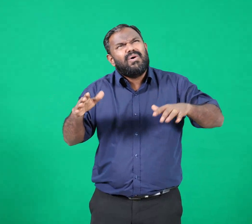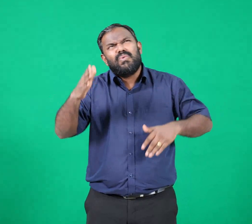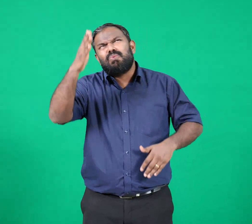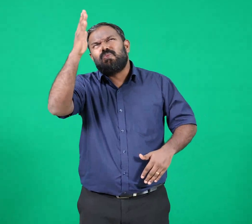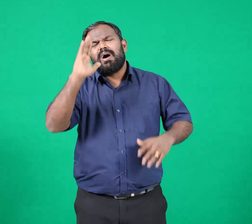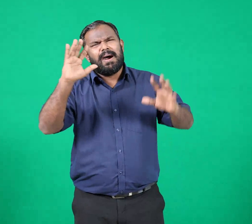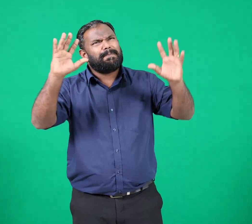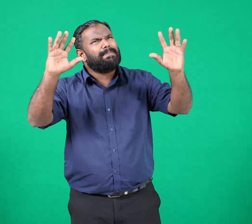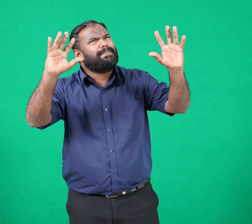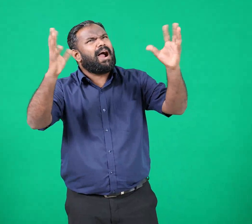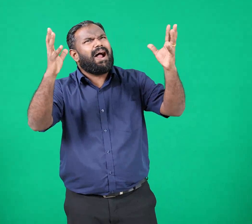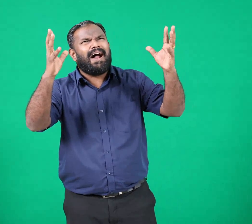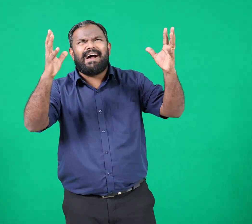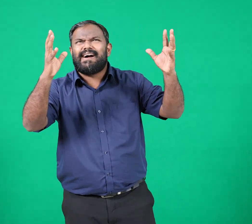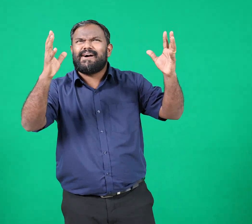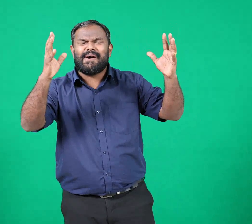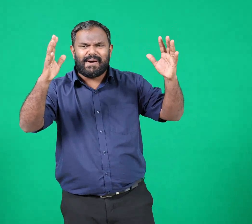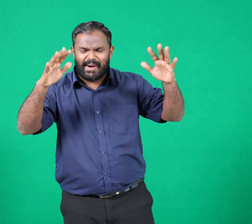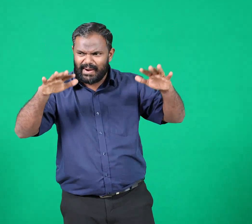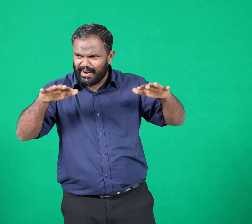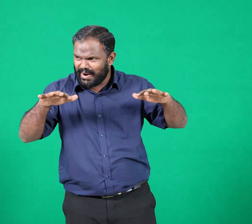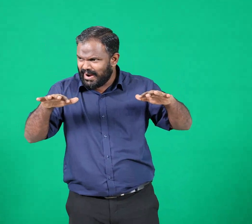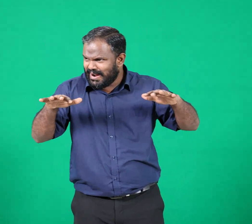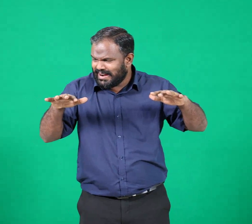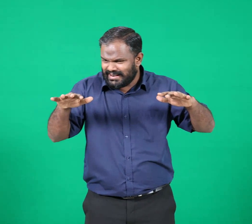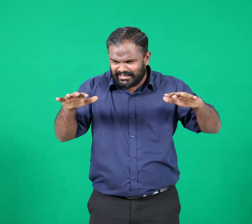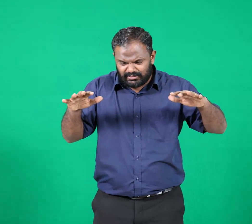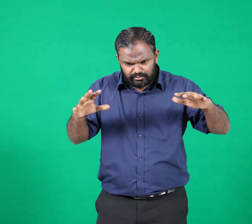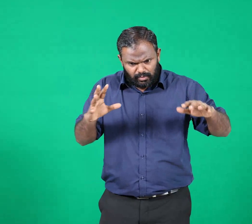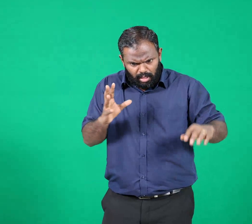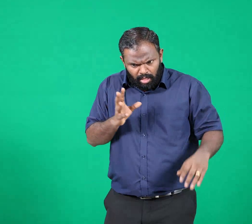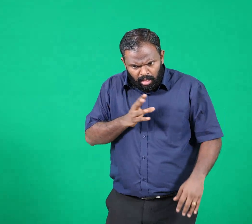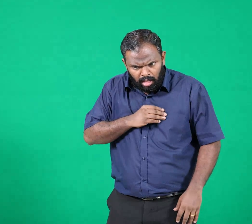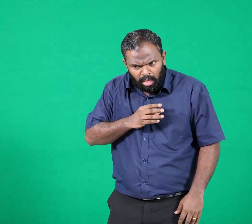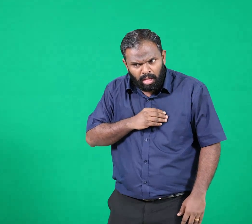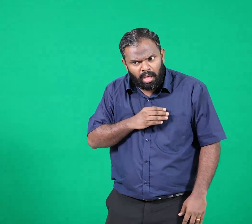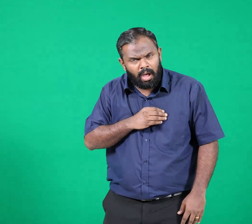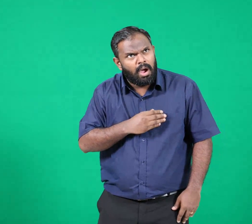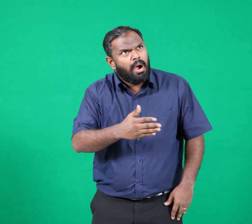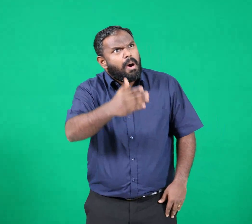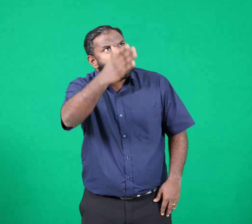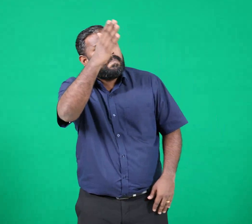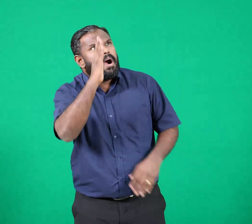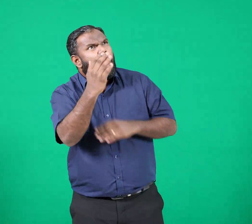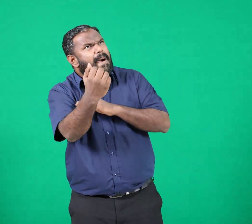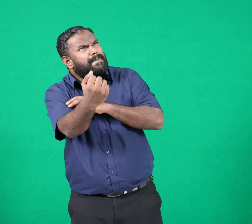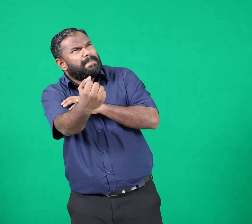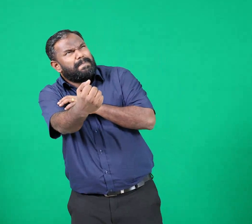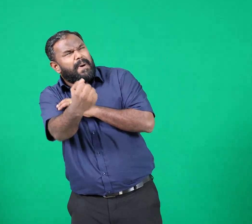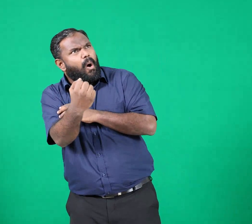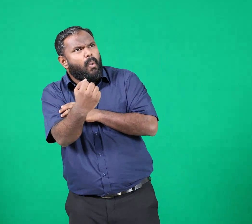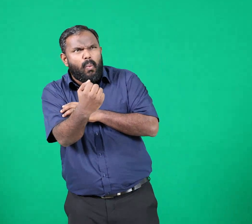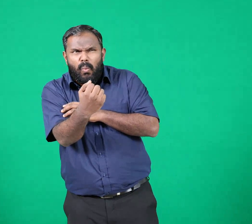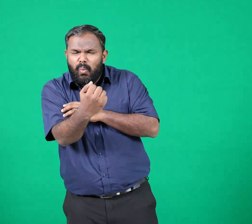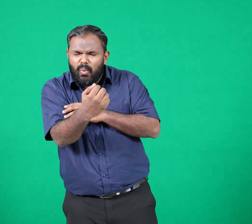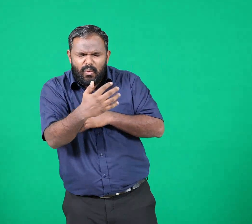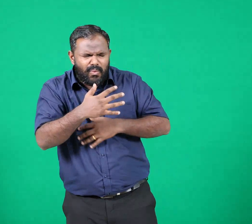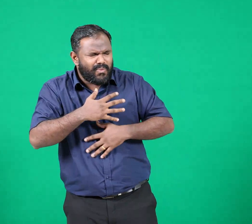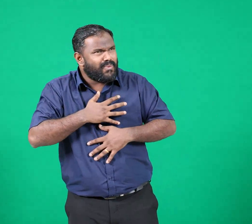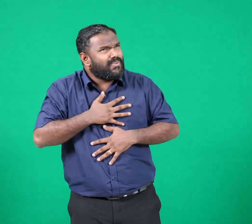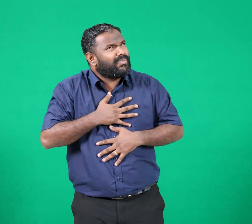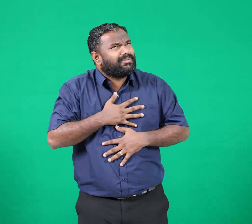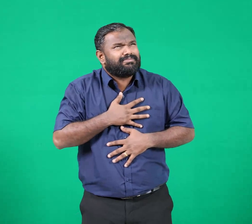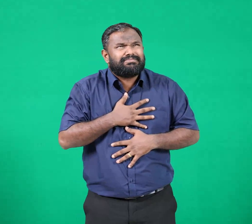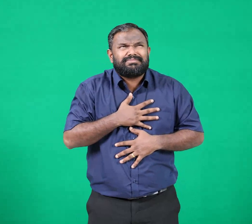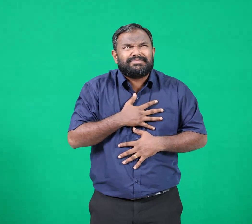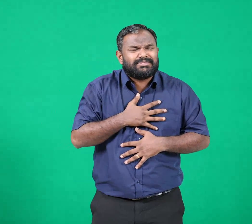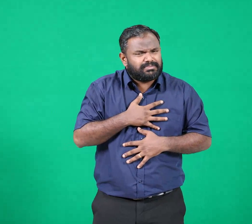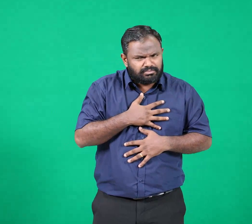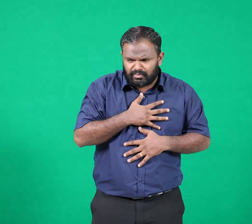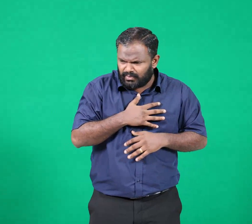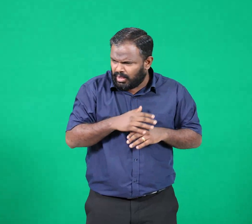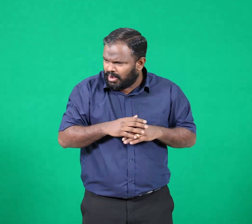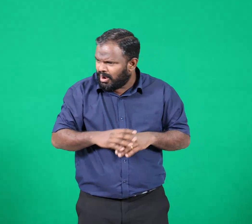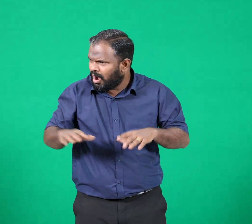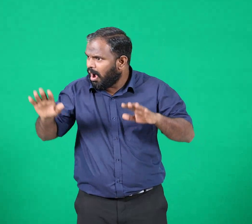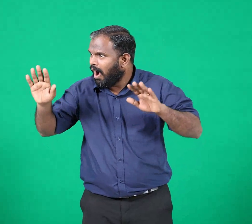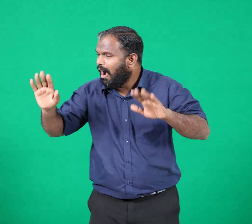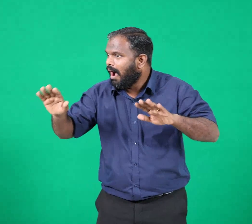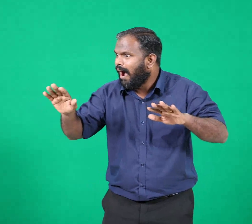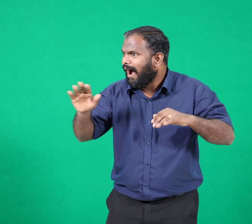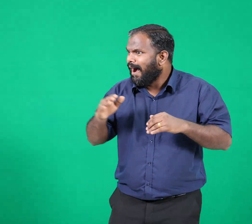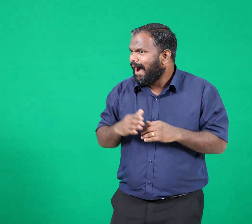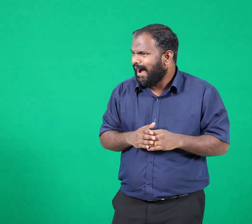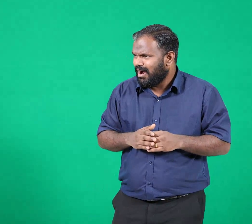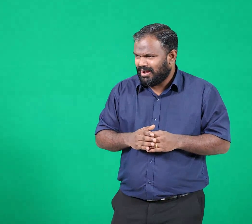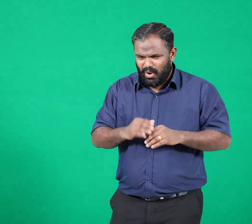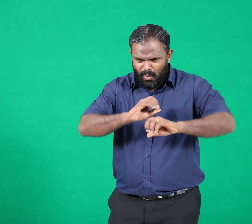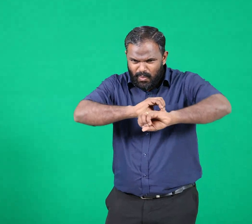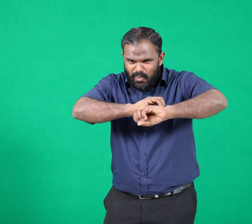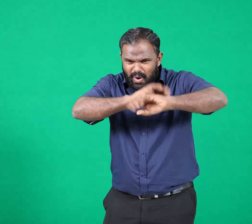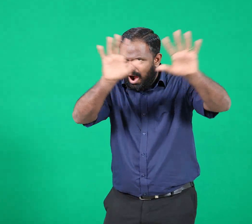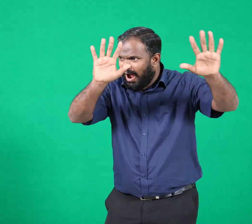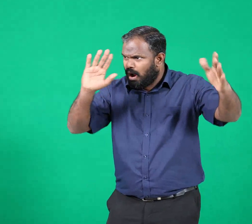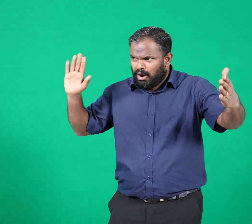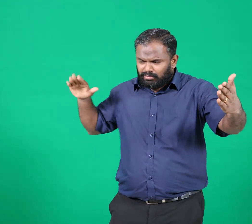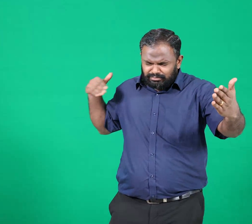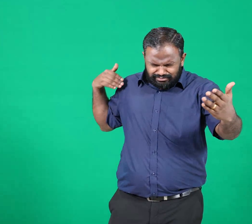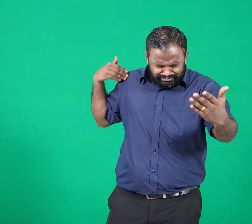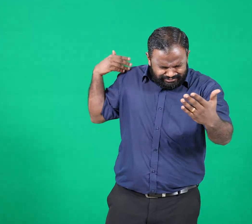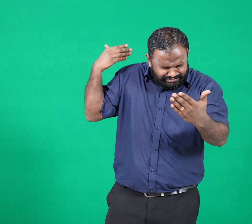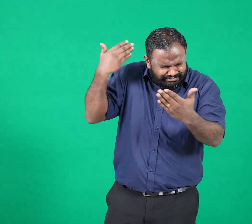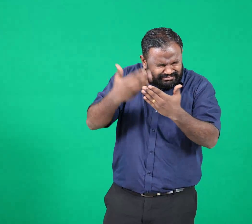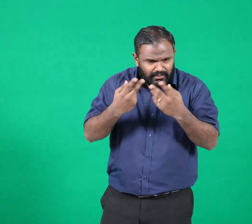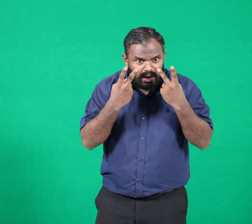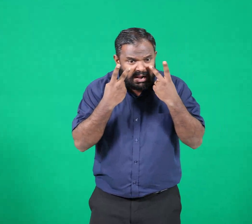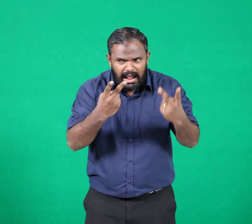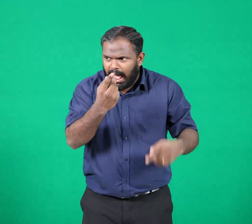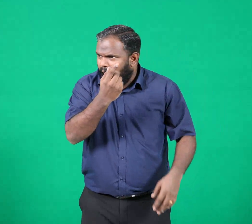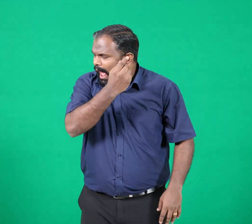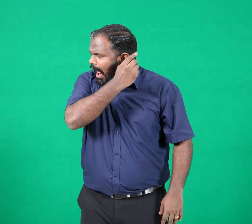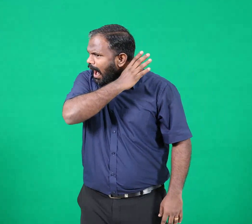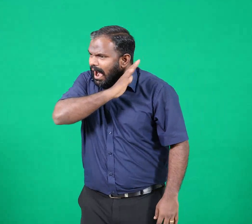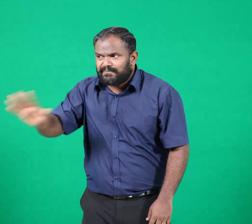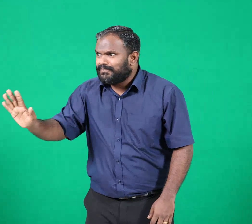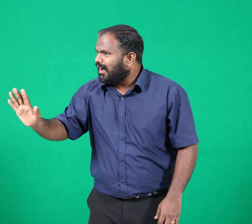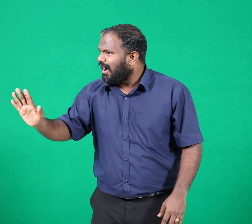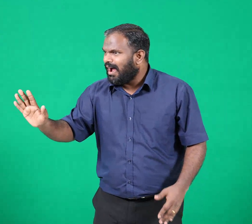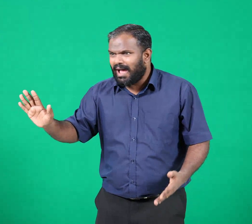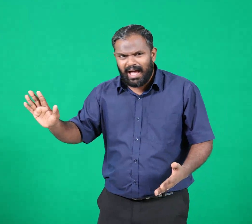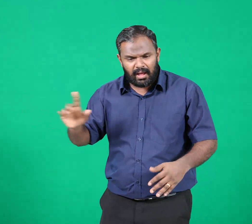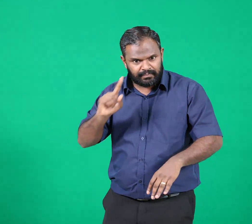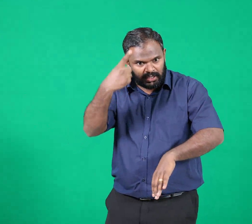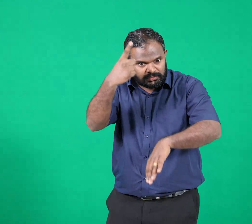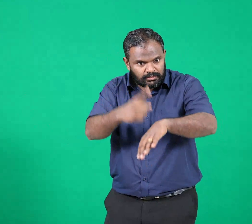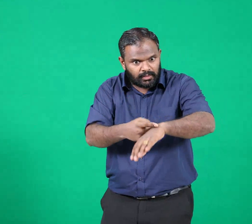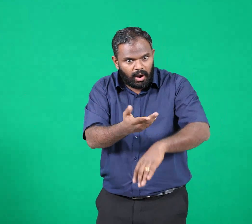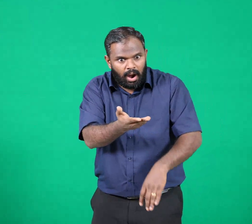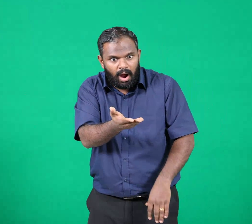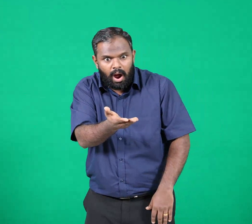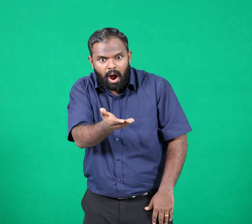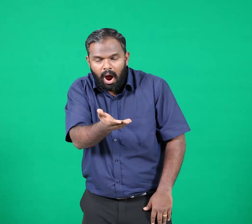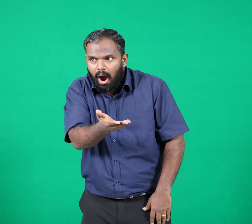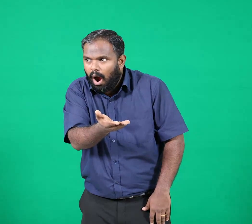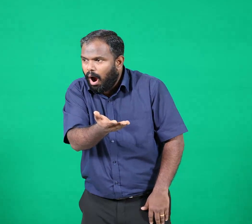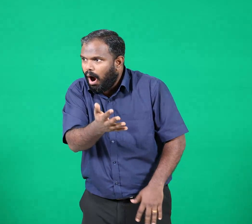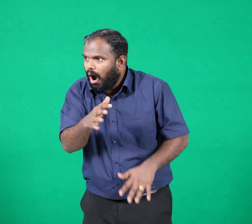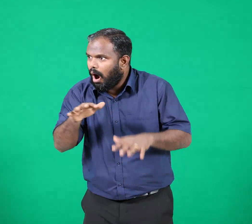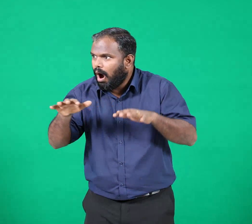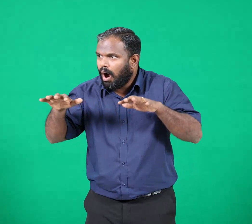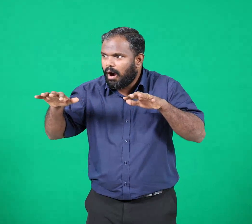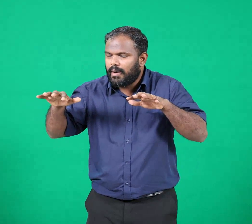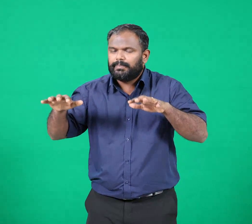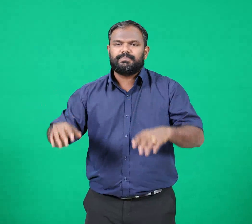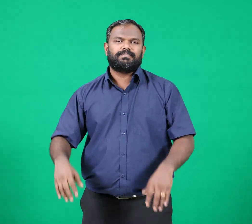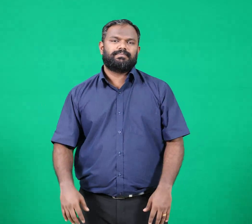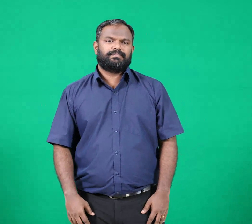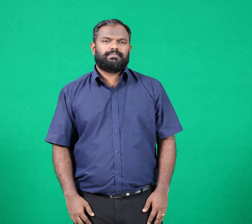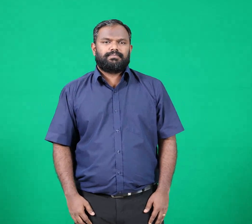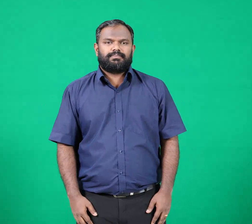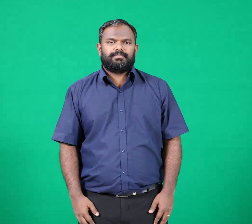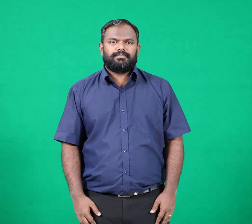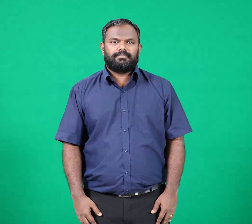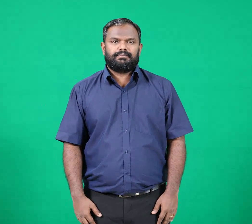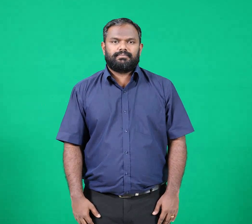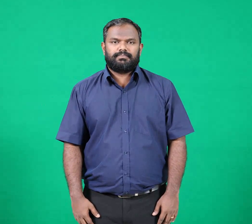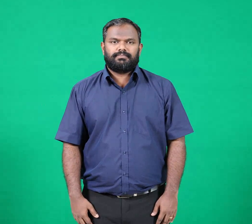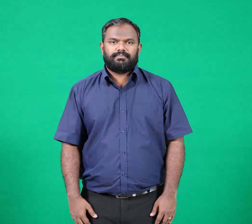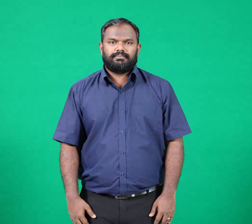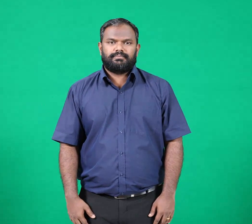They were filled with awe and said, "We have seen remarkable things today."